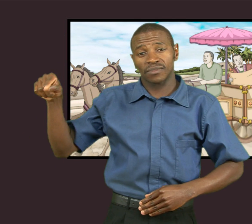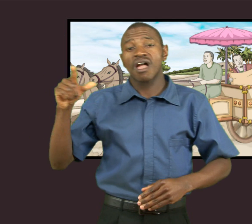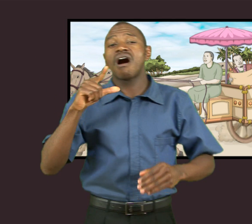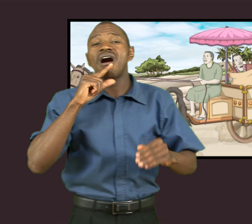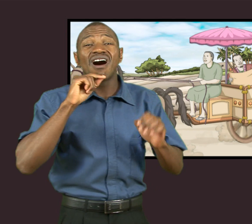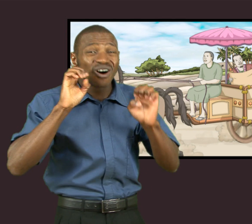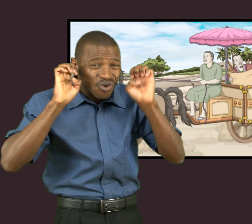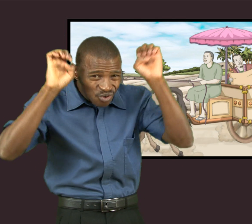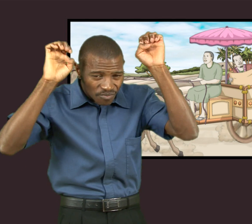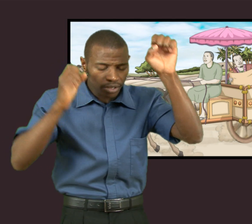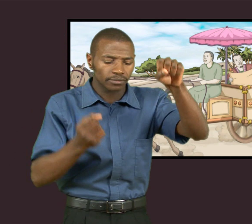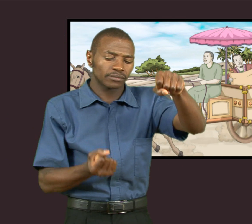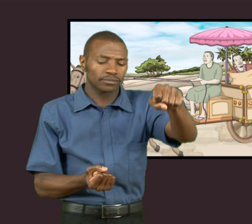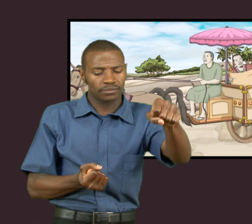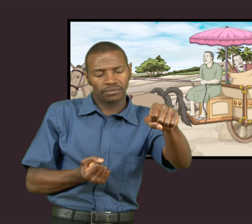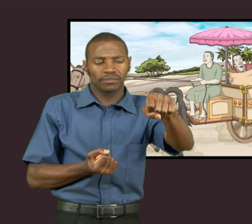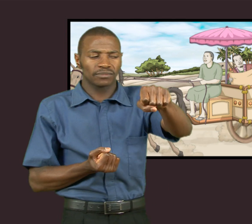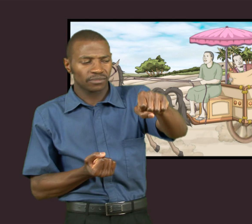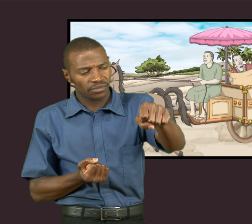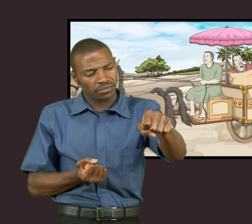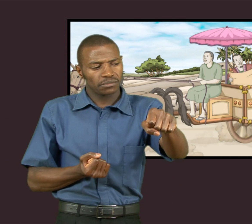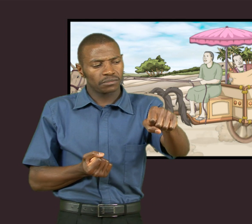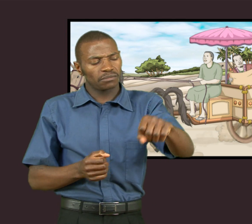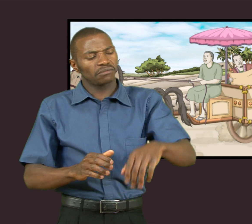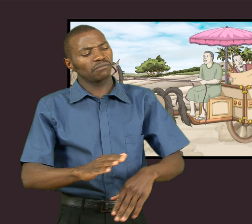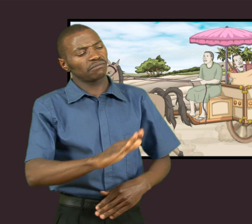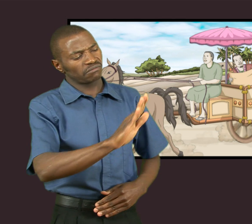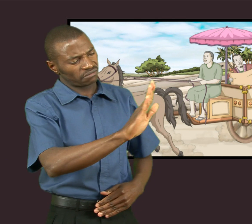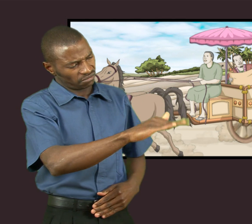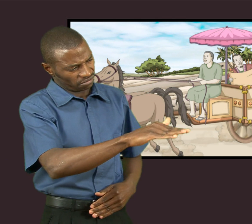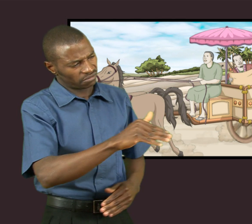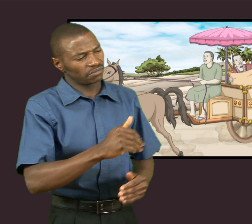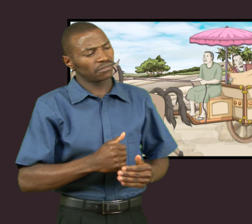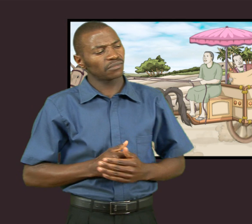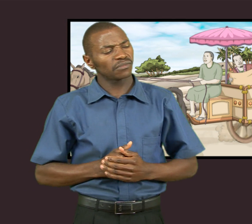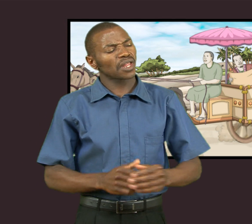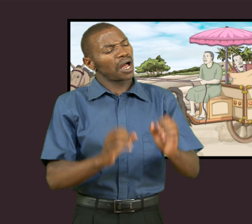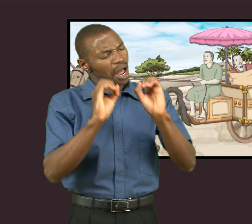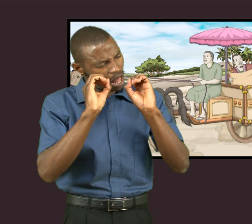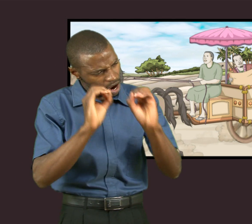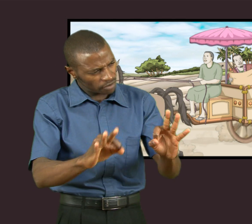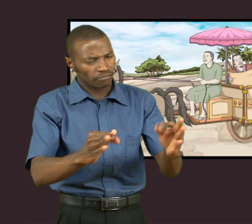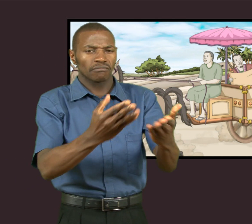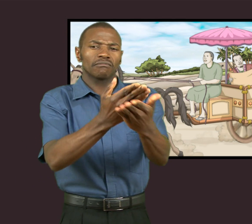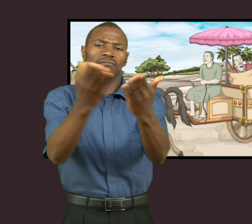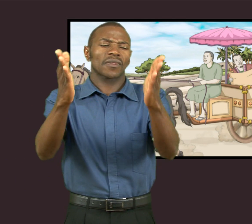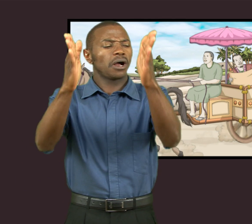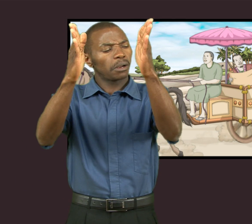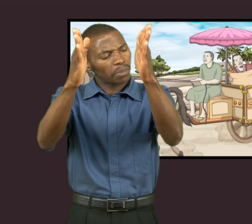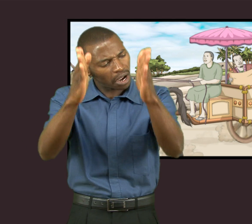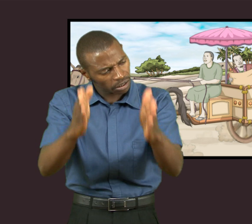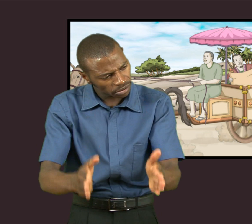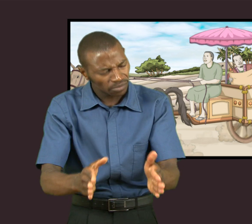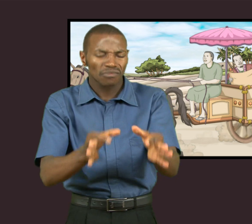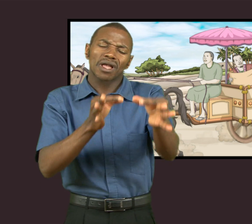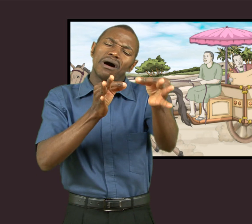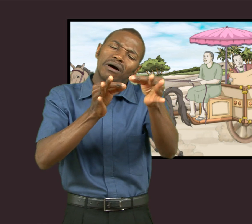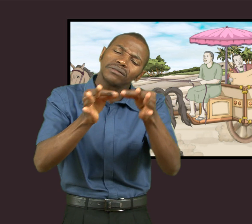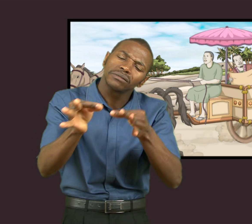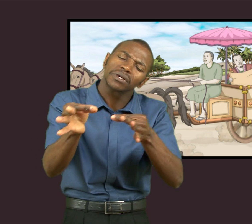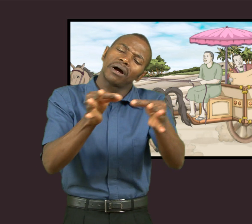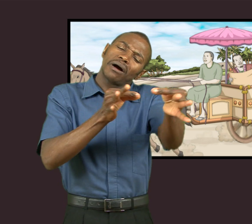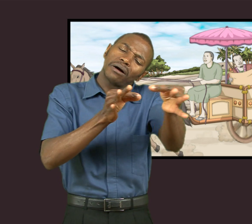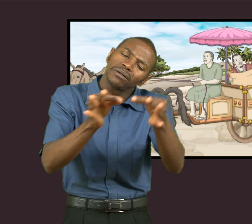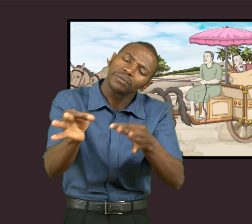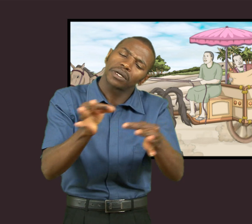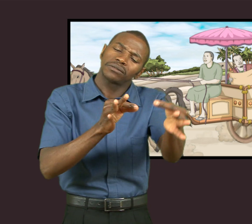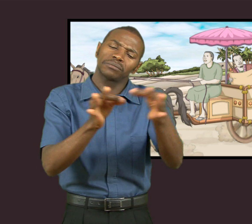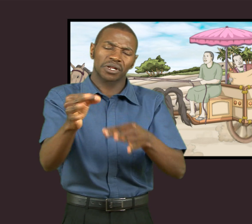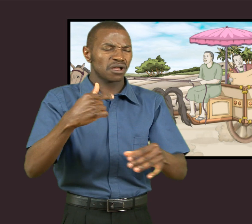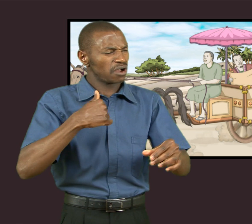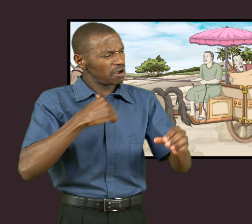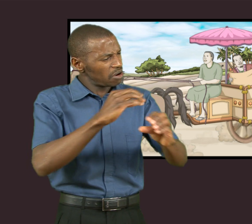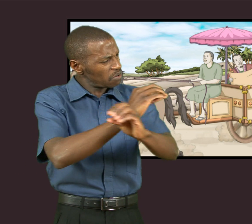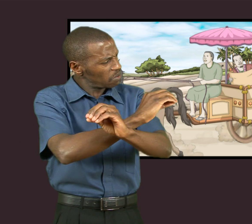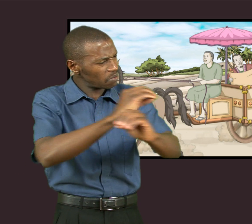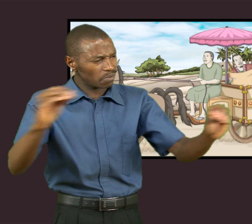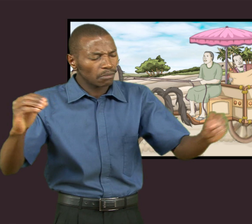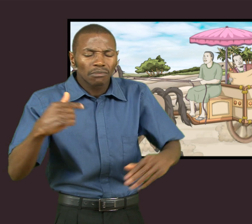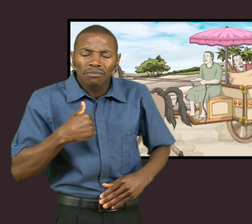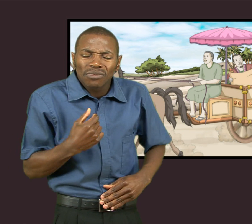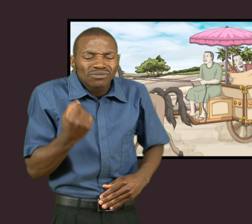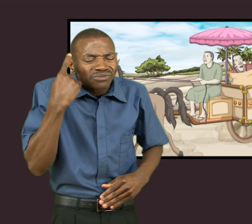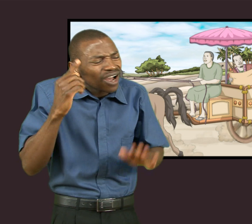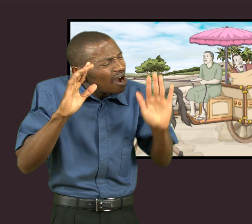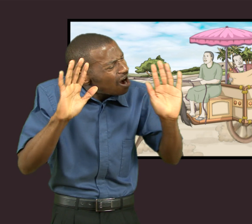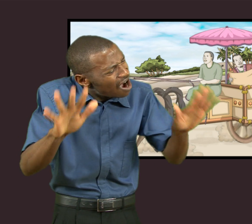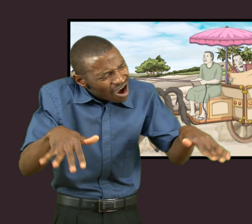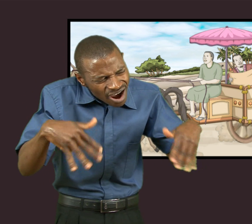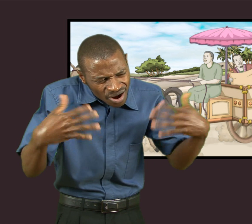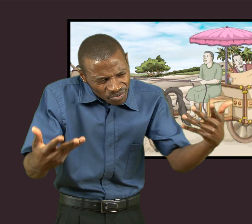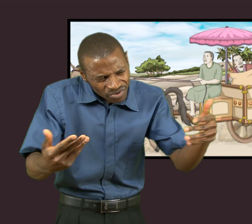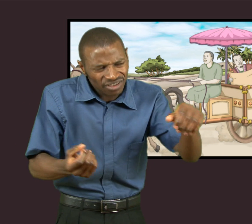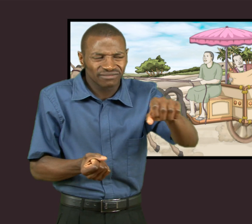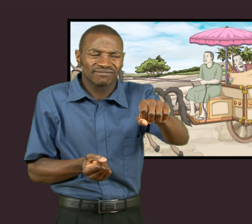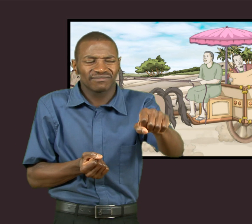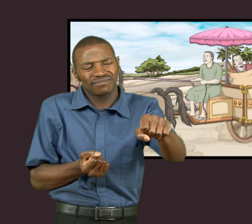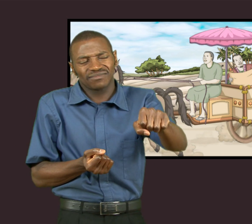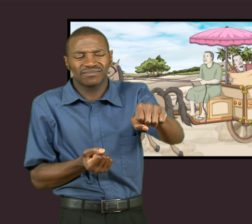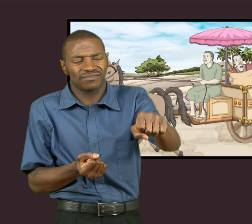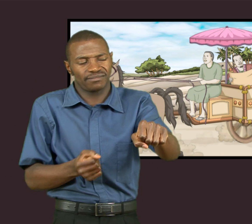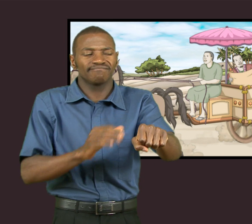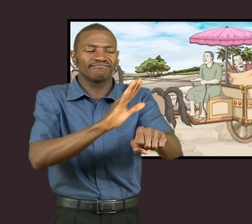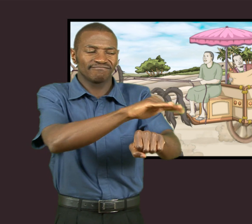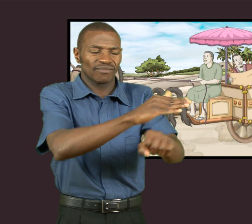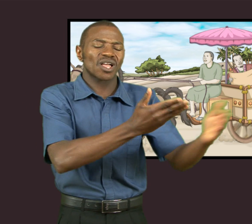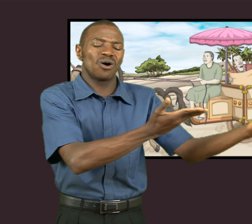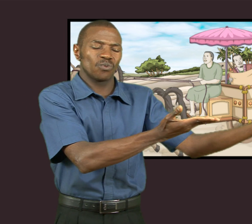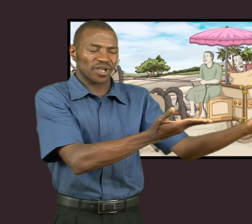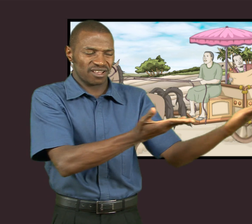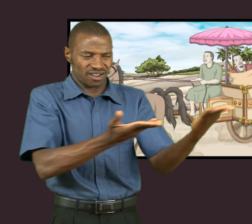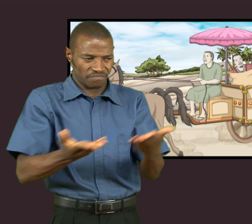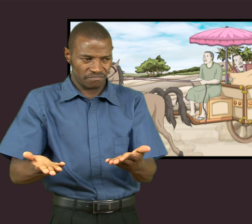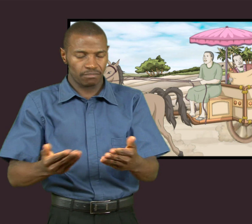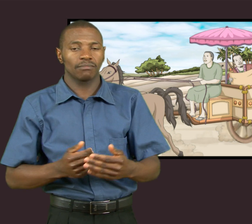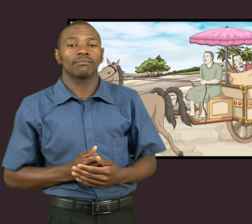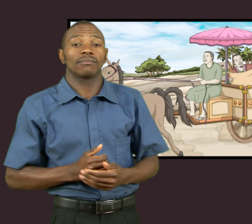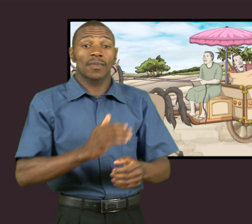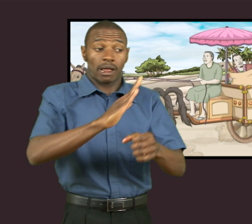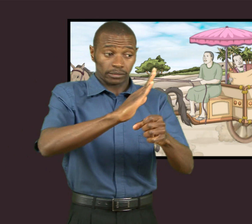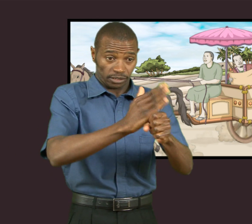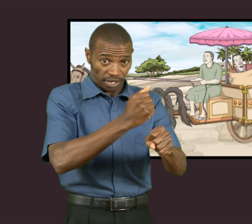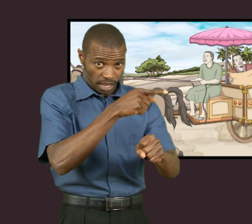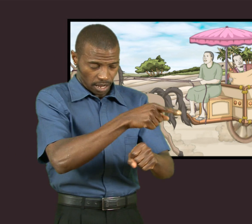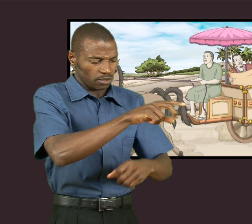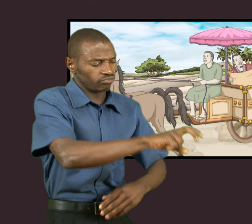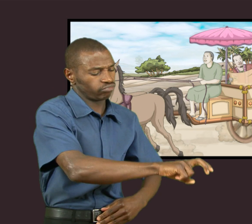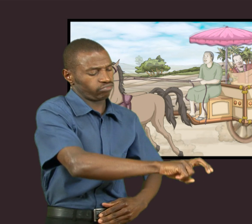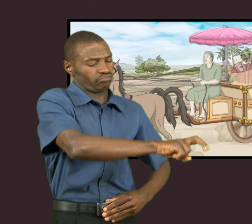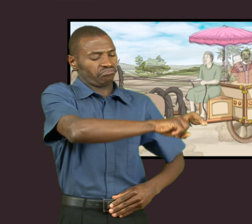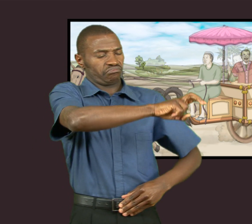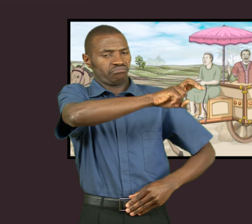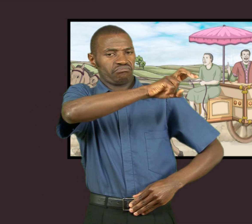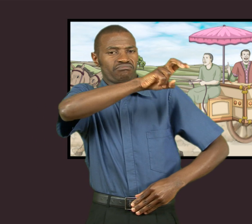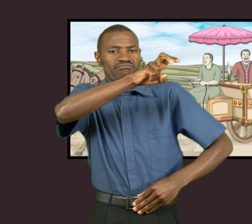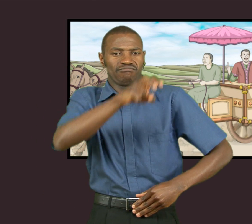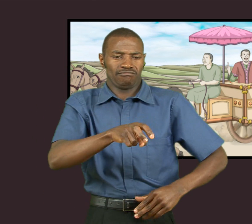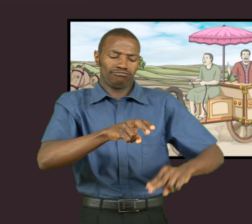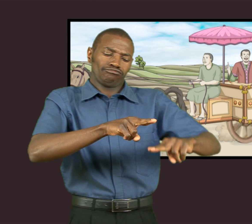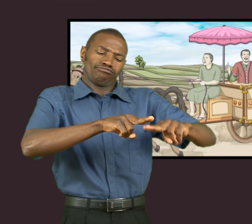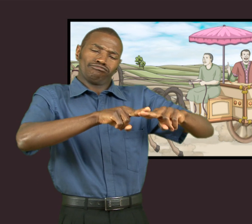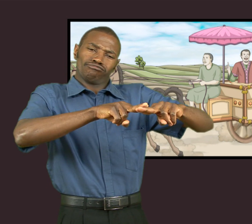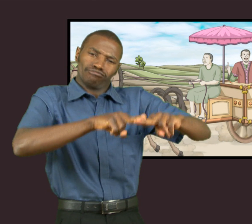“How can I,” he said, “unless someone guides me?”